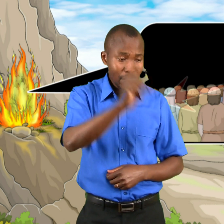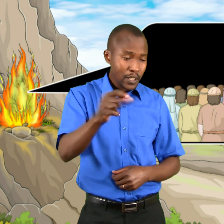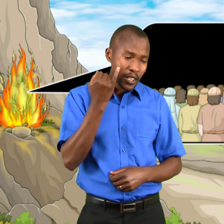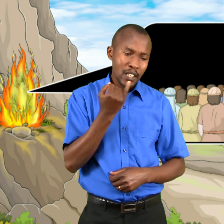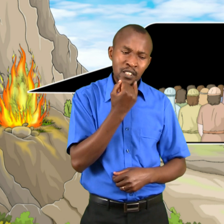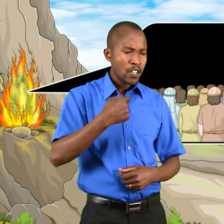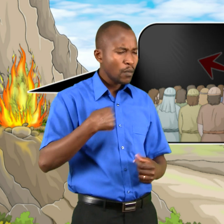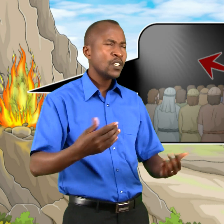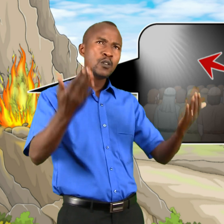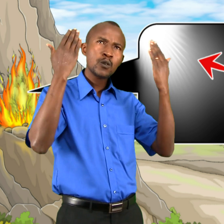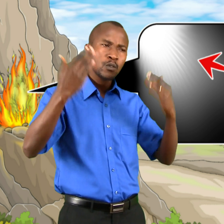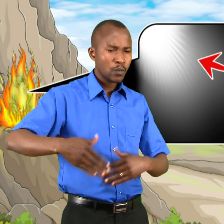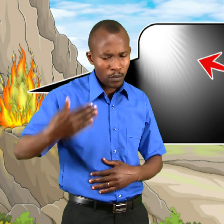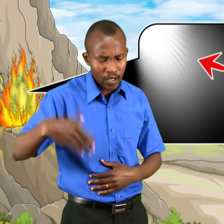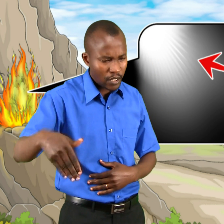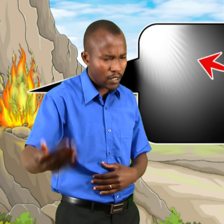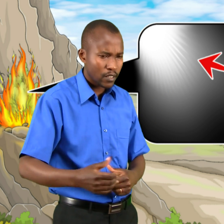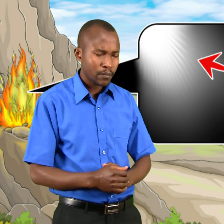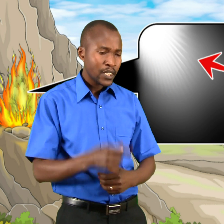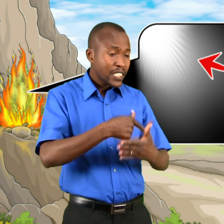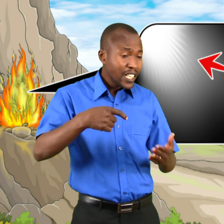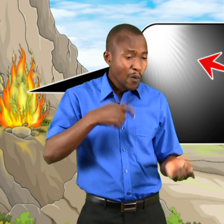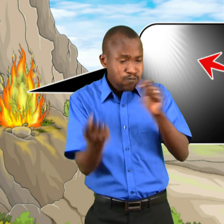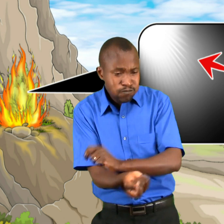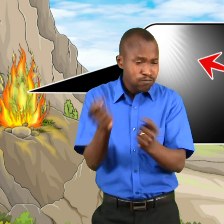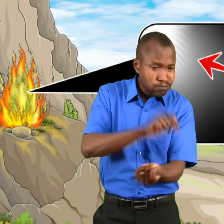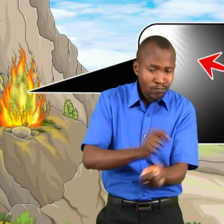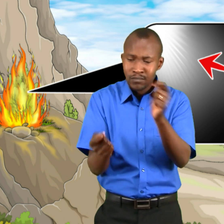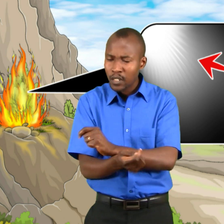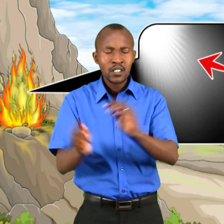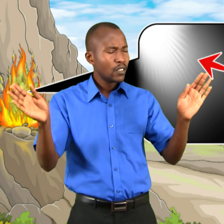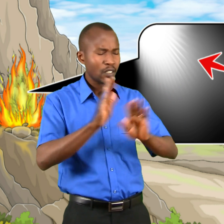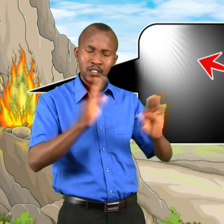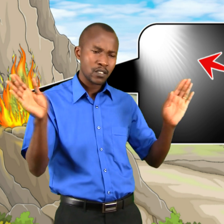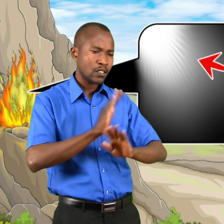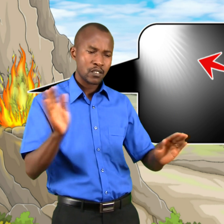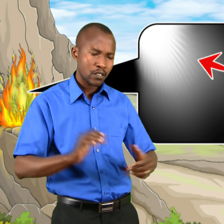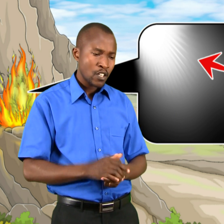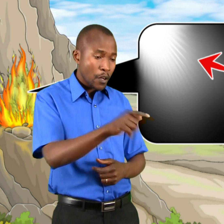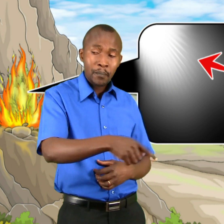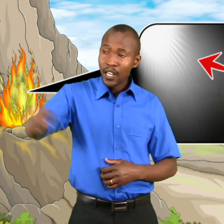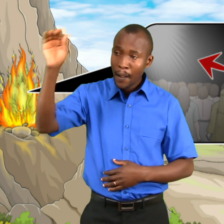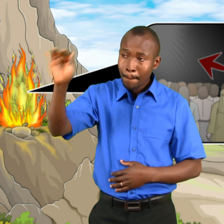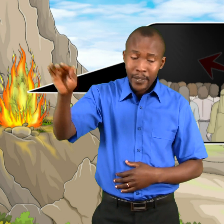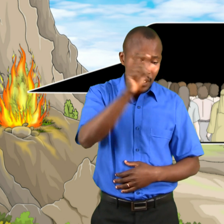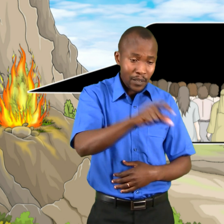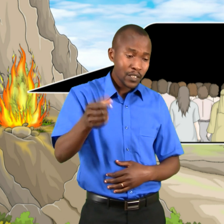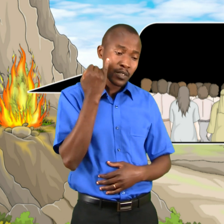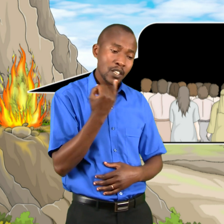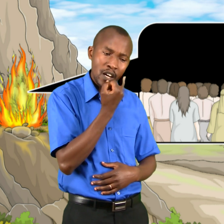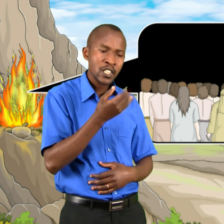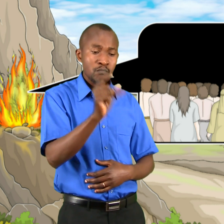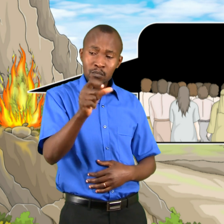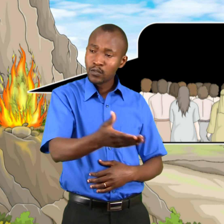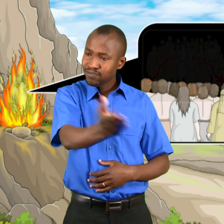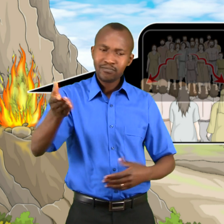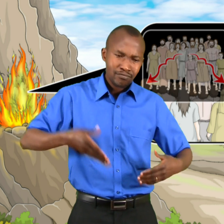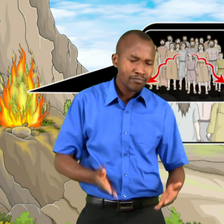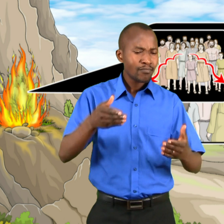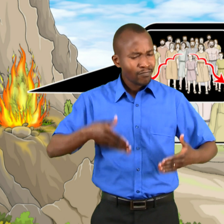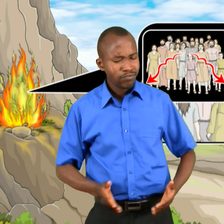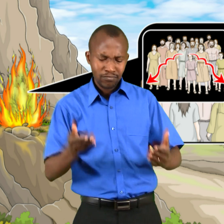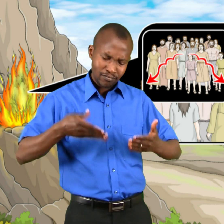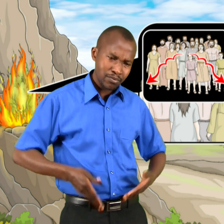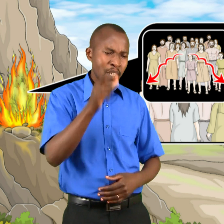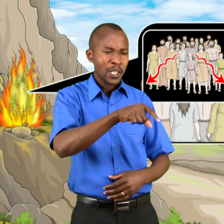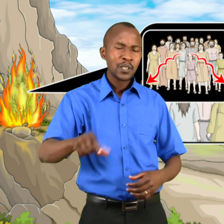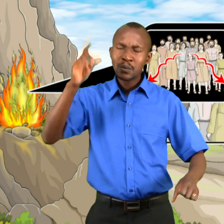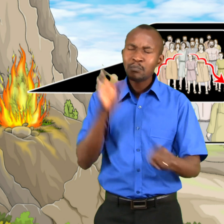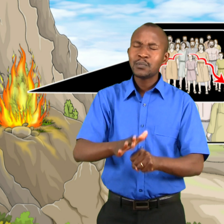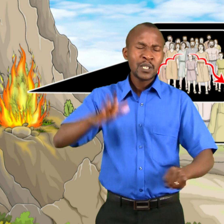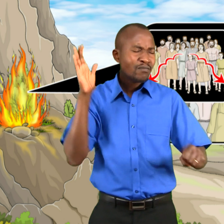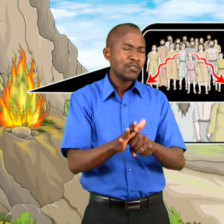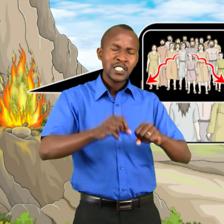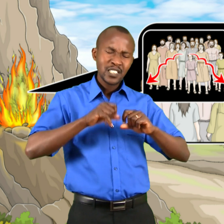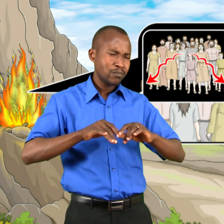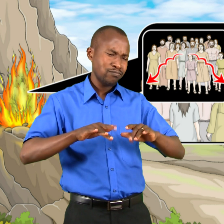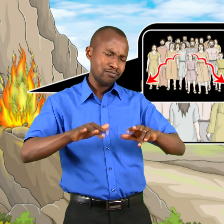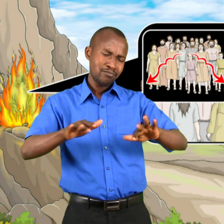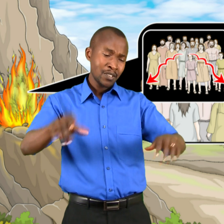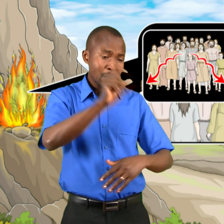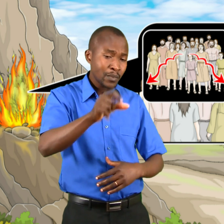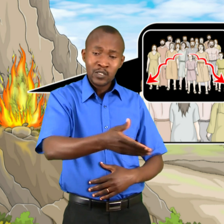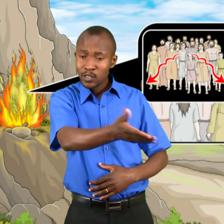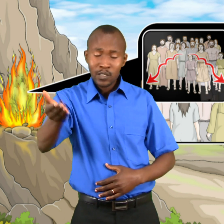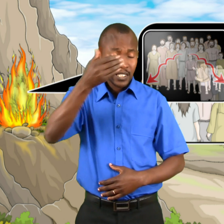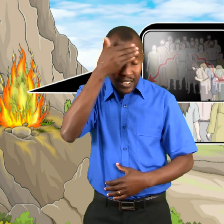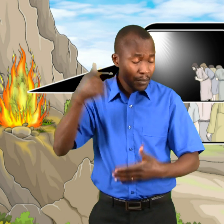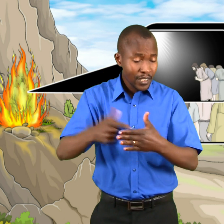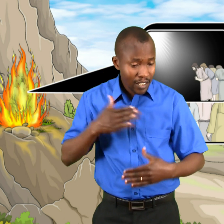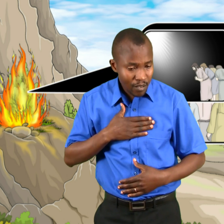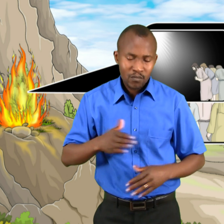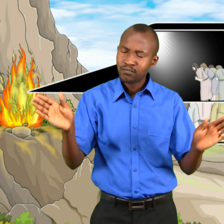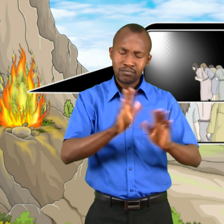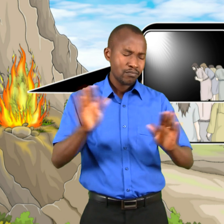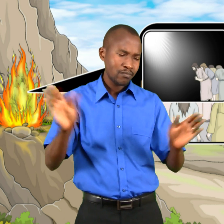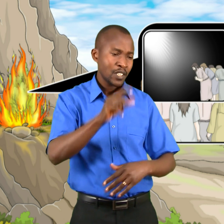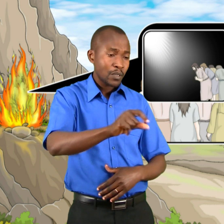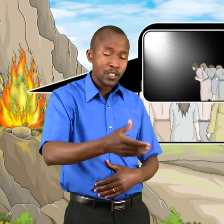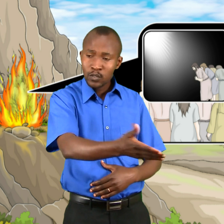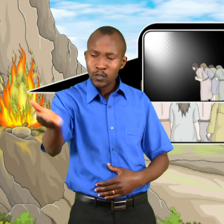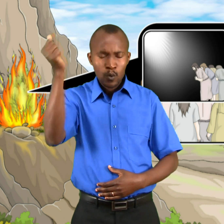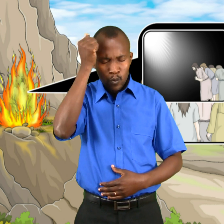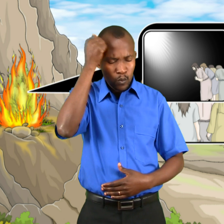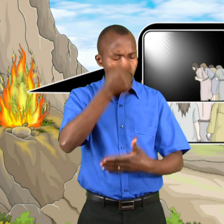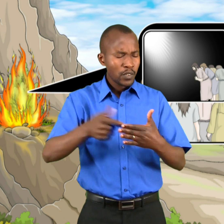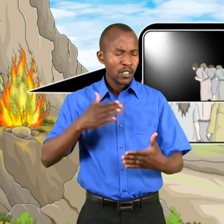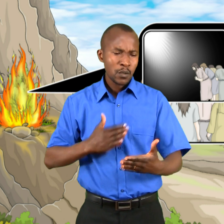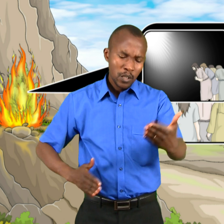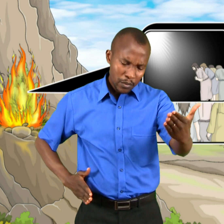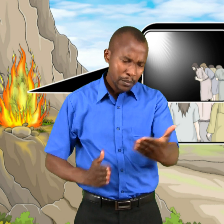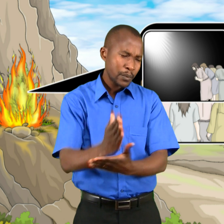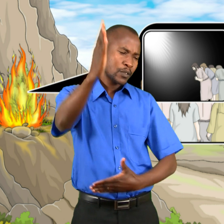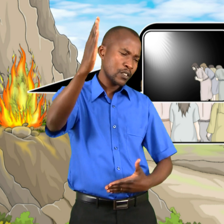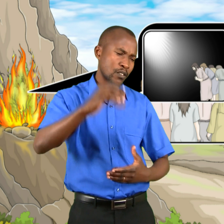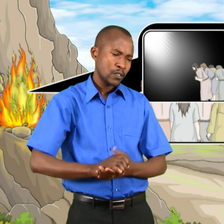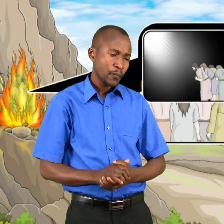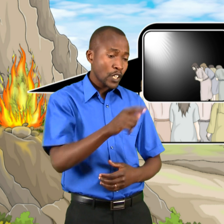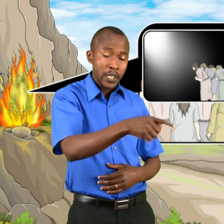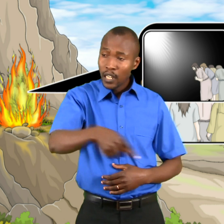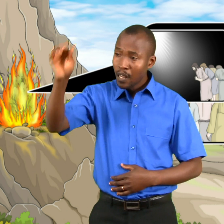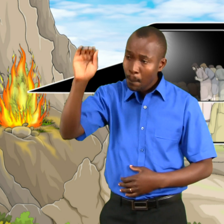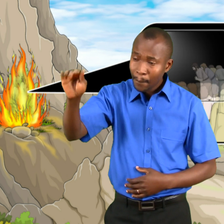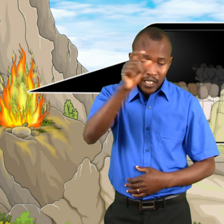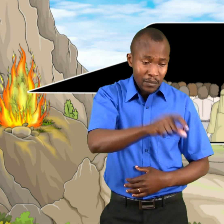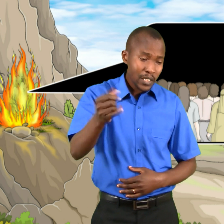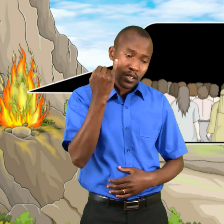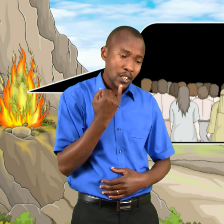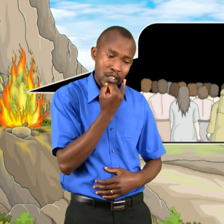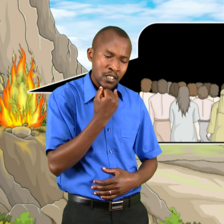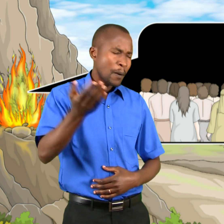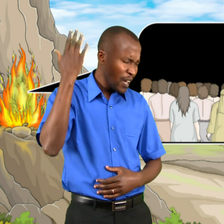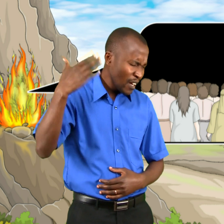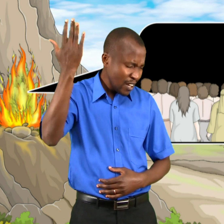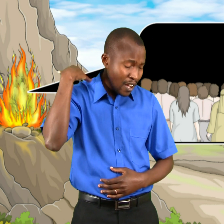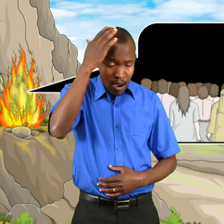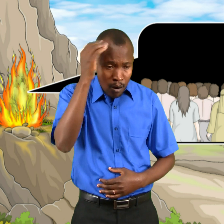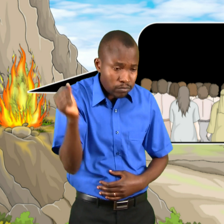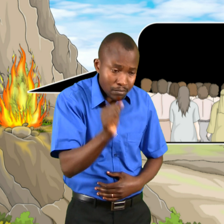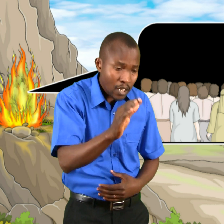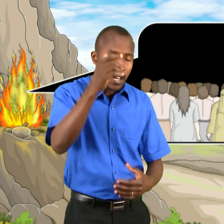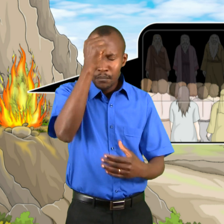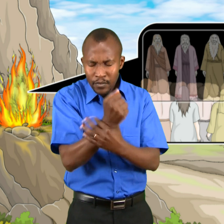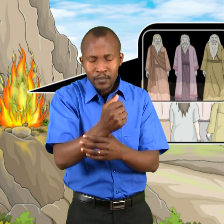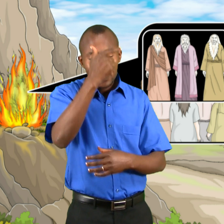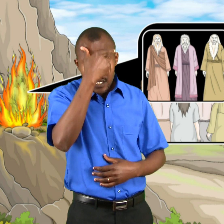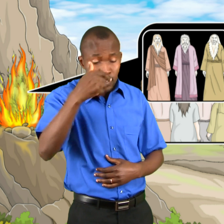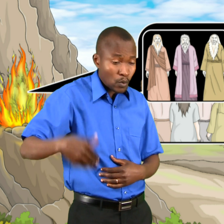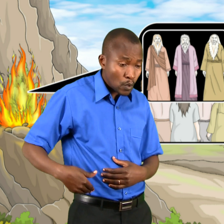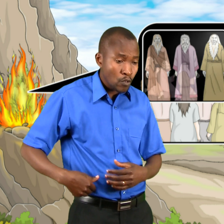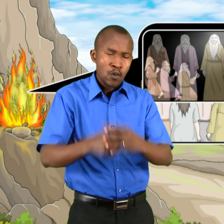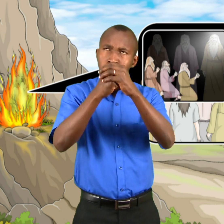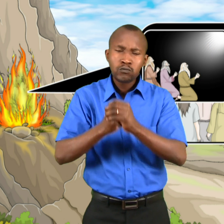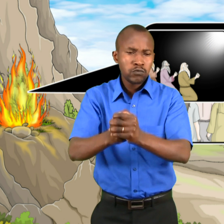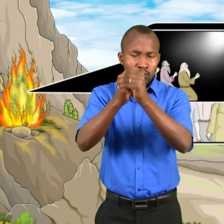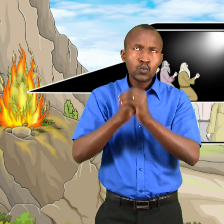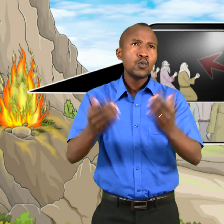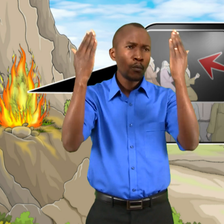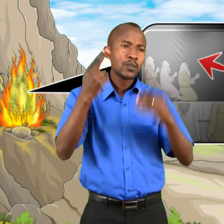This is what you are to say to the Israelites: ‘I AM has sent me to you.’” God also told Moses, “Say to the Israelites, ‘The LORD, the God of your fathers—the God of Abraham, the God of Isaac, and the God of Jacob—has sent me to you.’